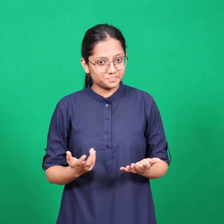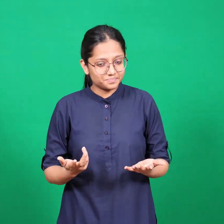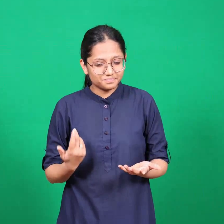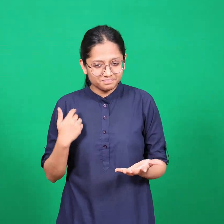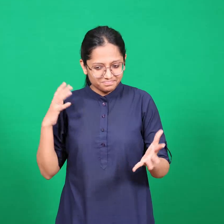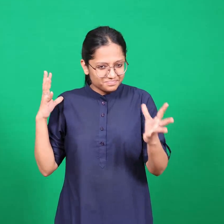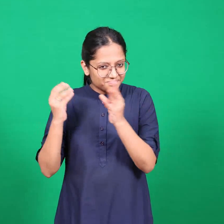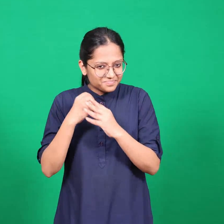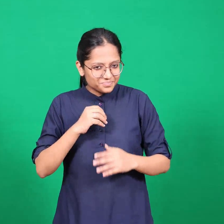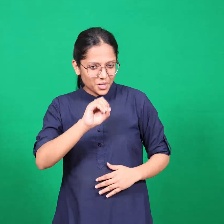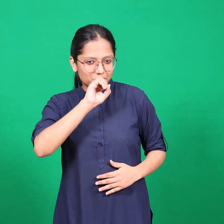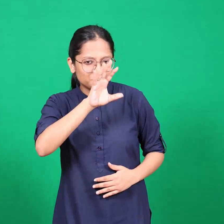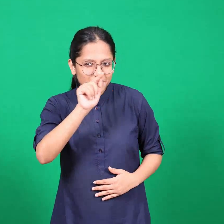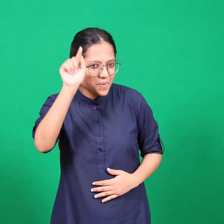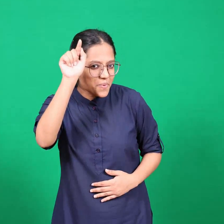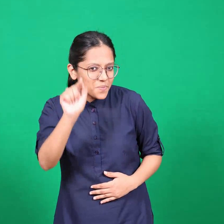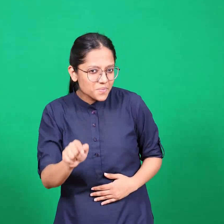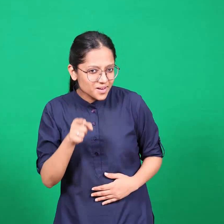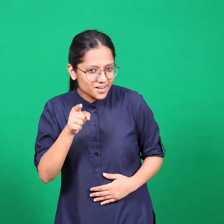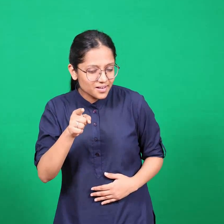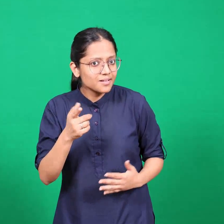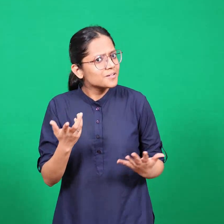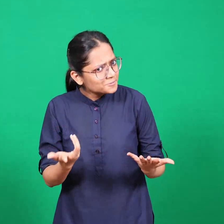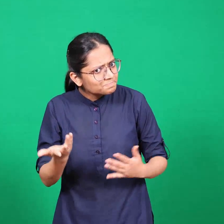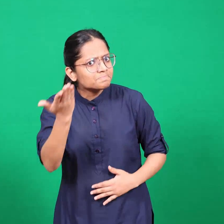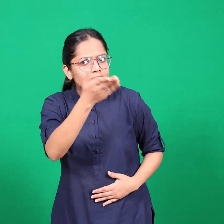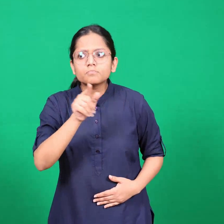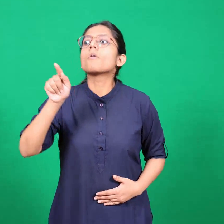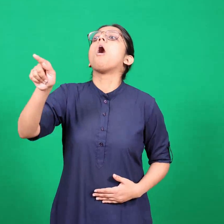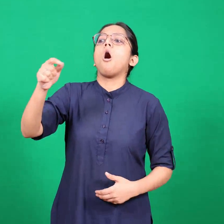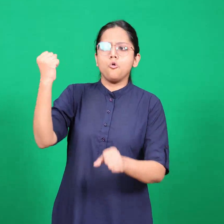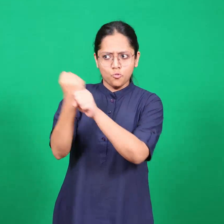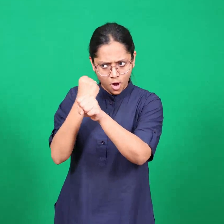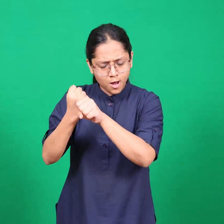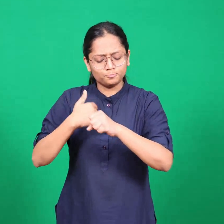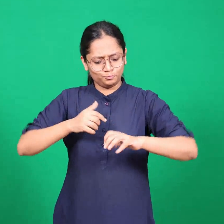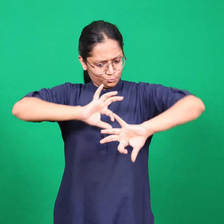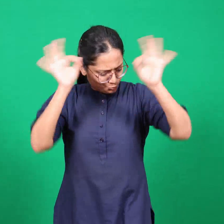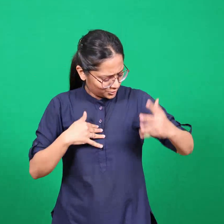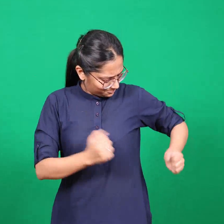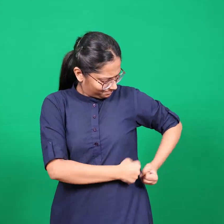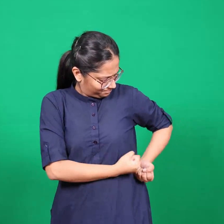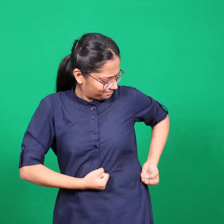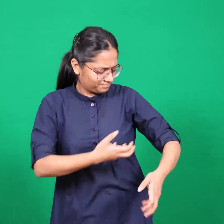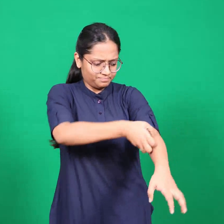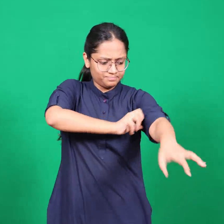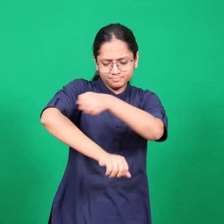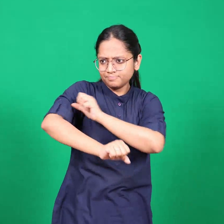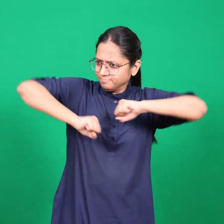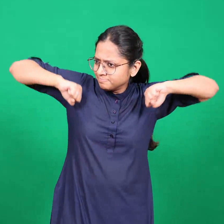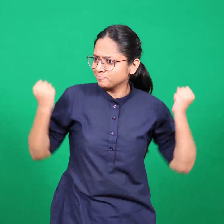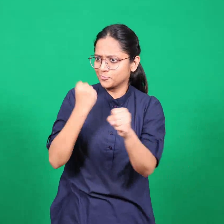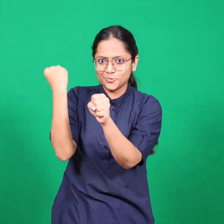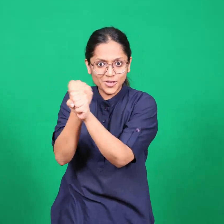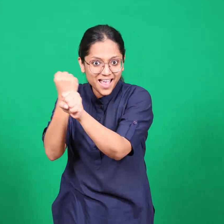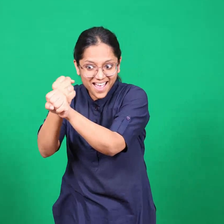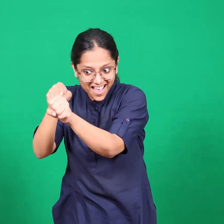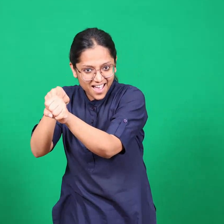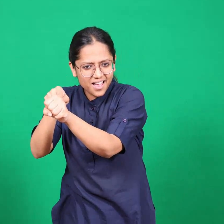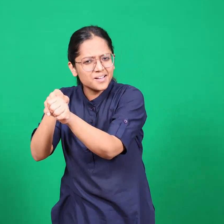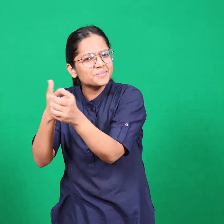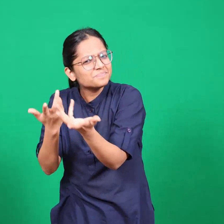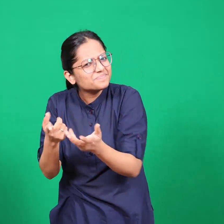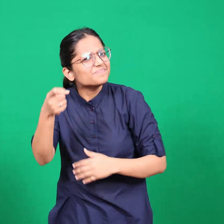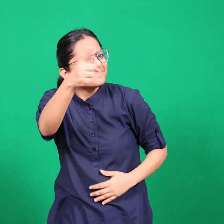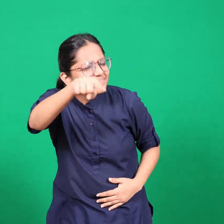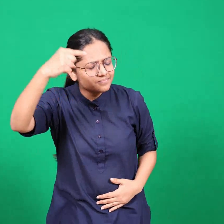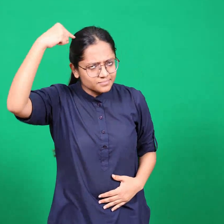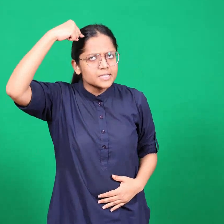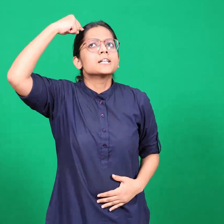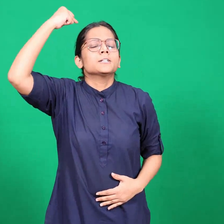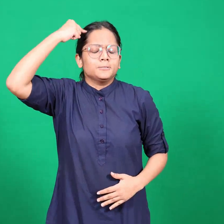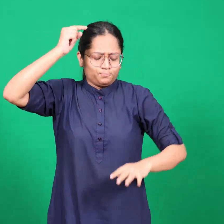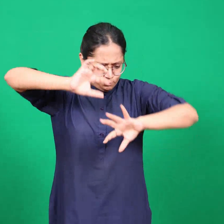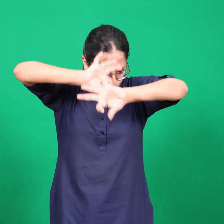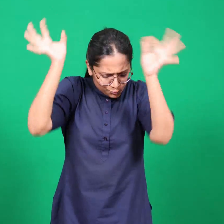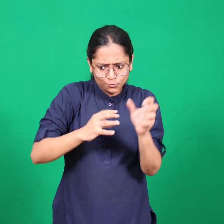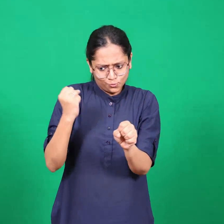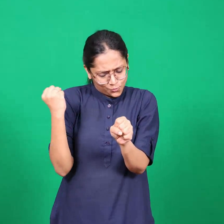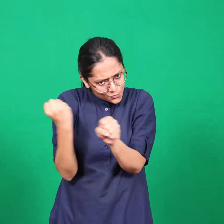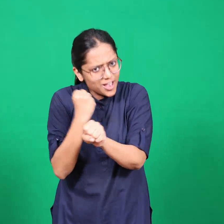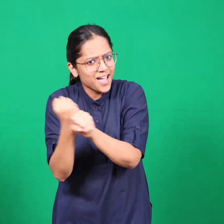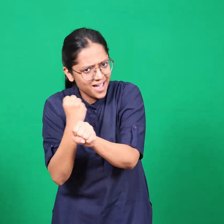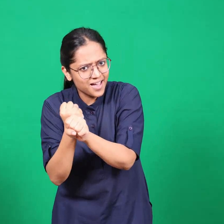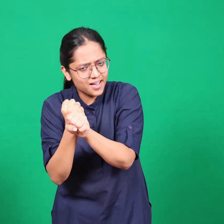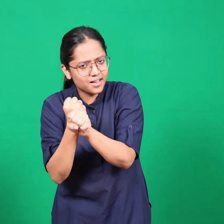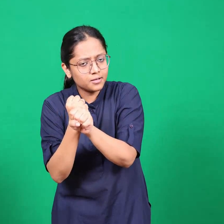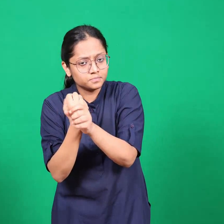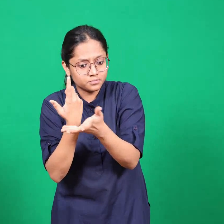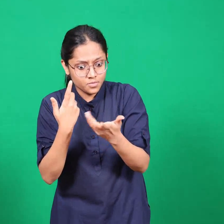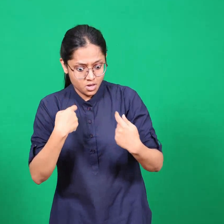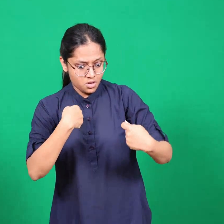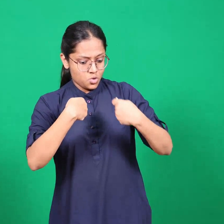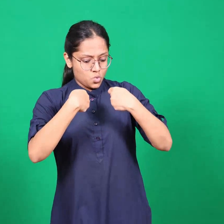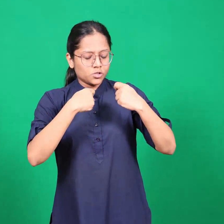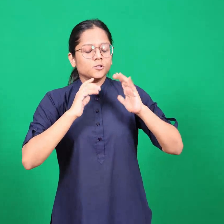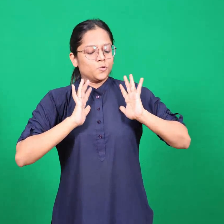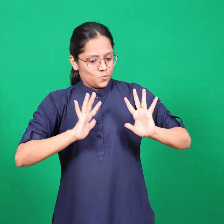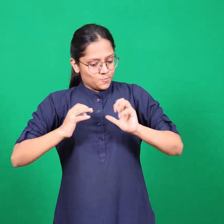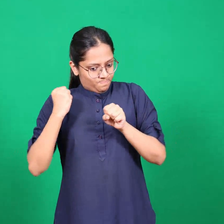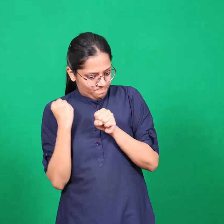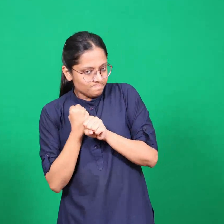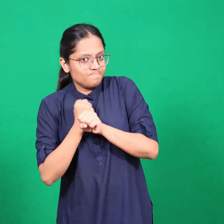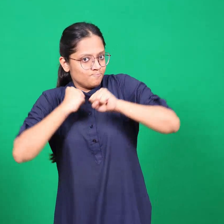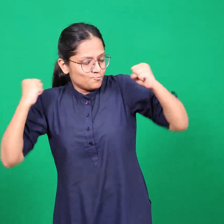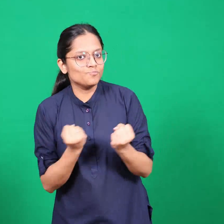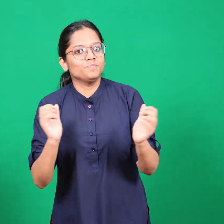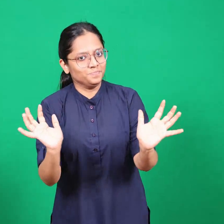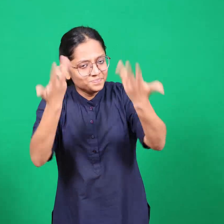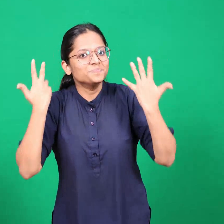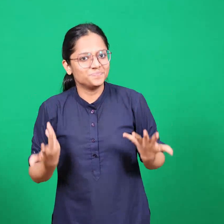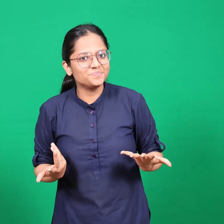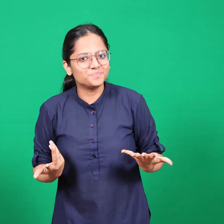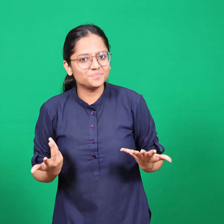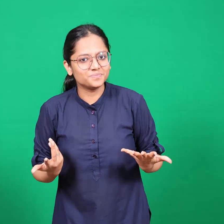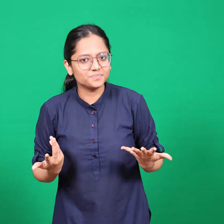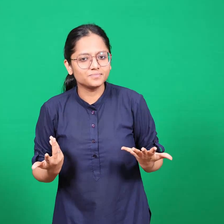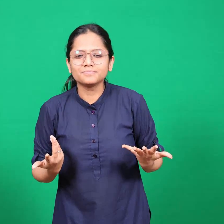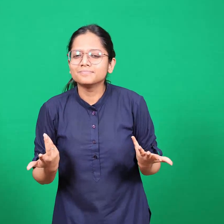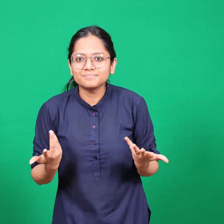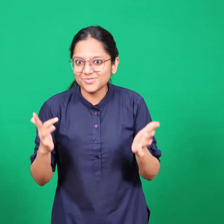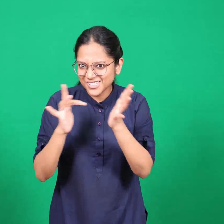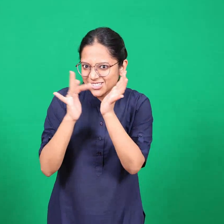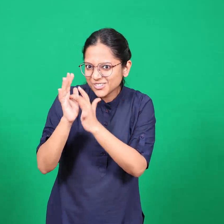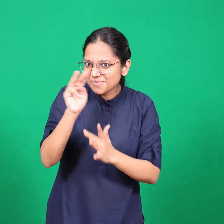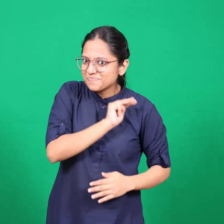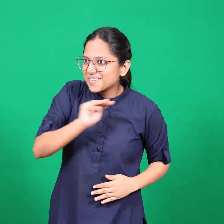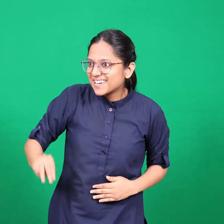Therefore prepare your minds for action. Be sober-minded.